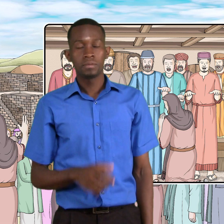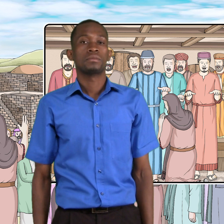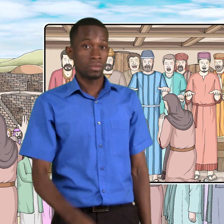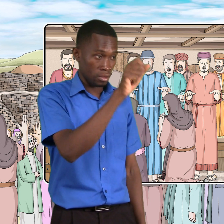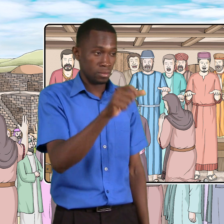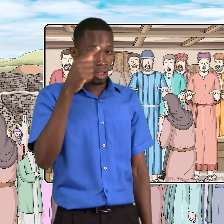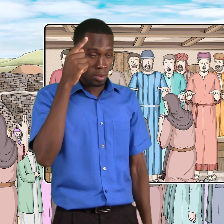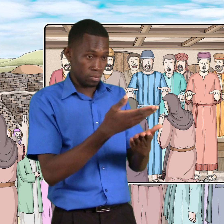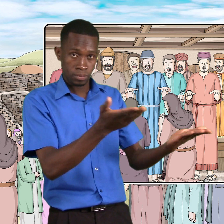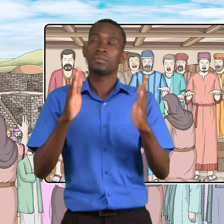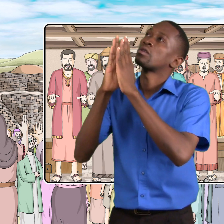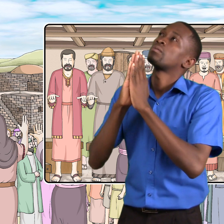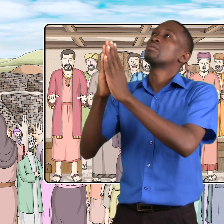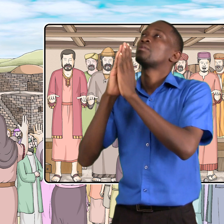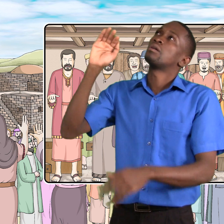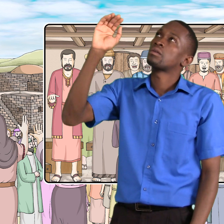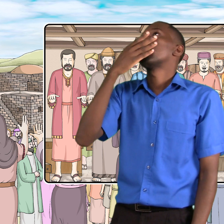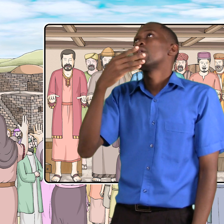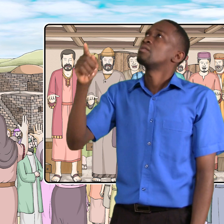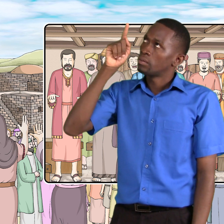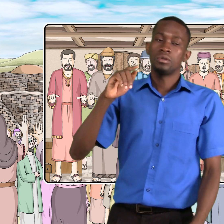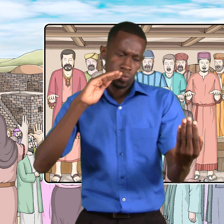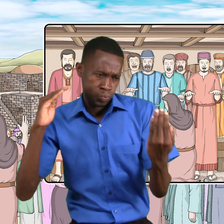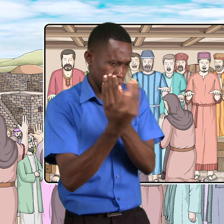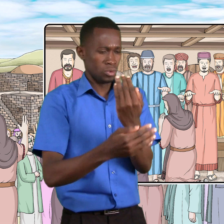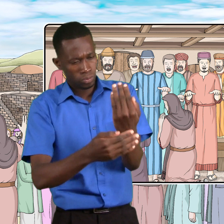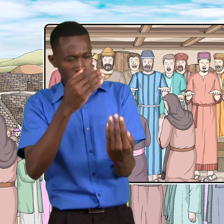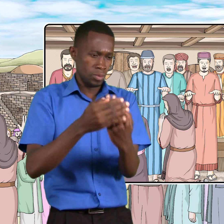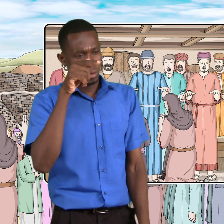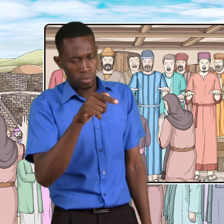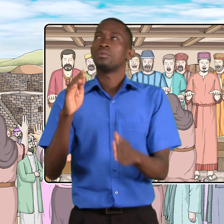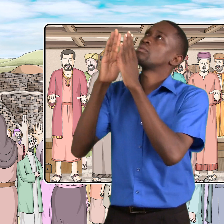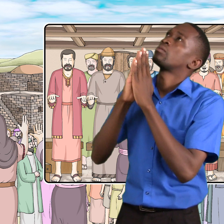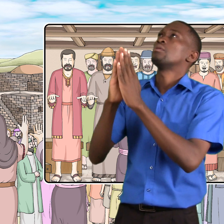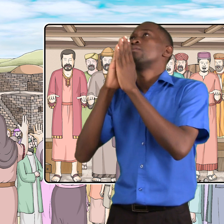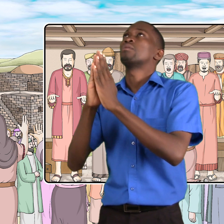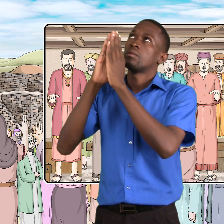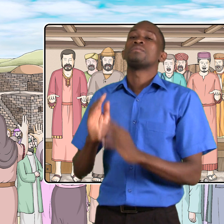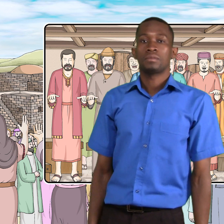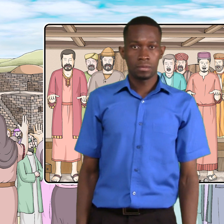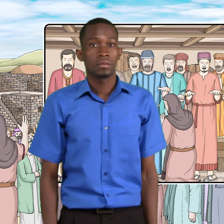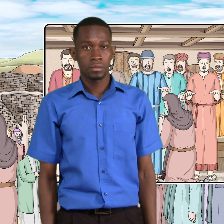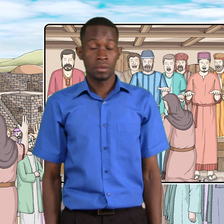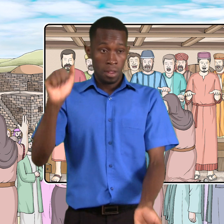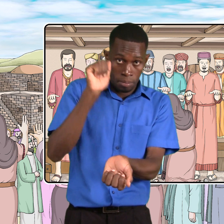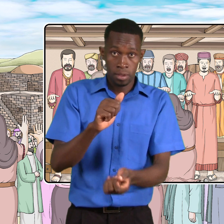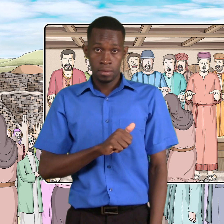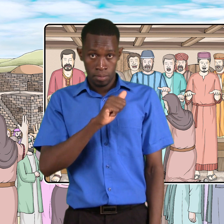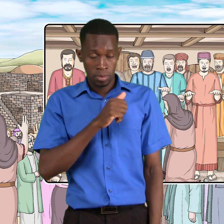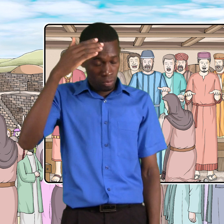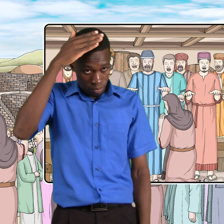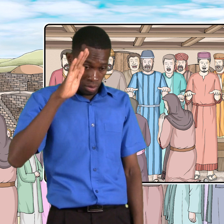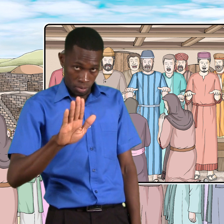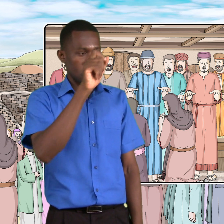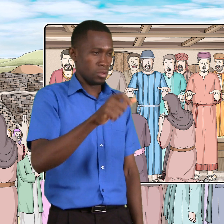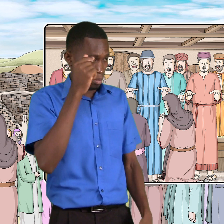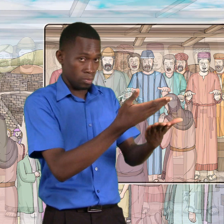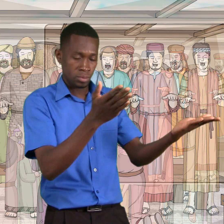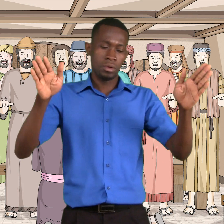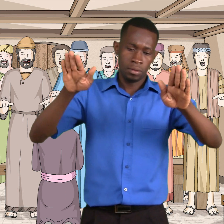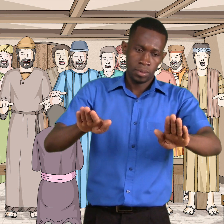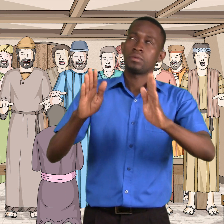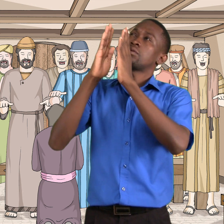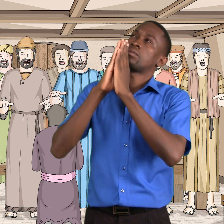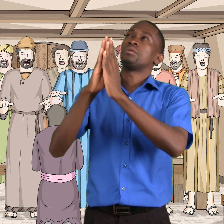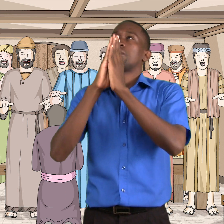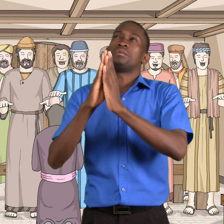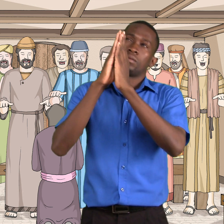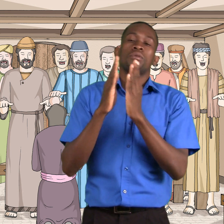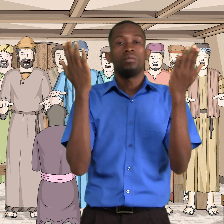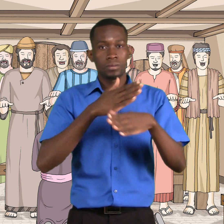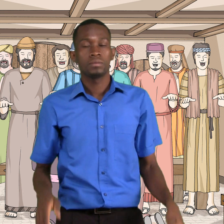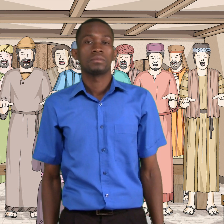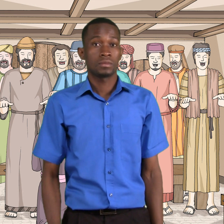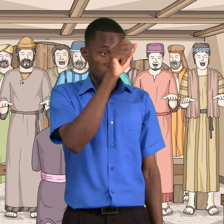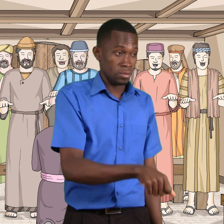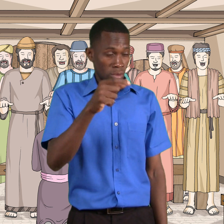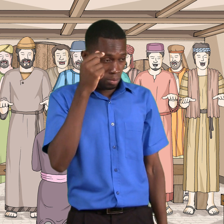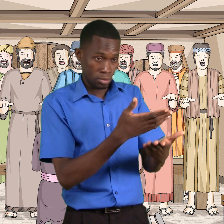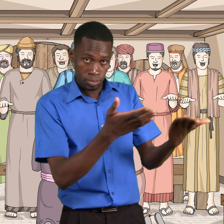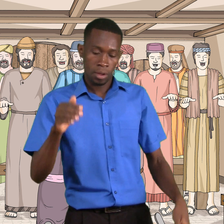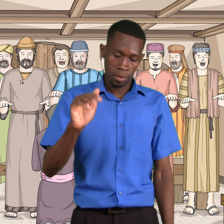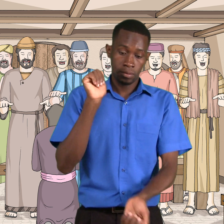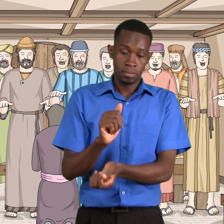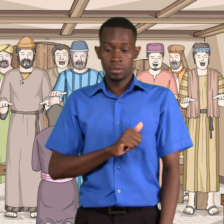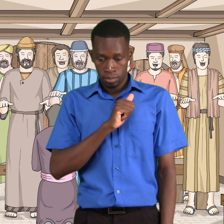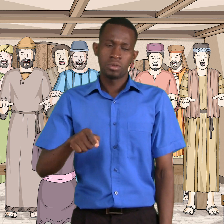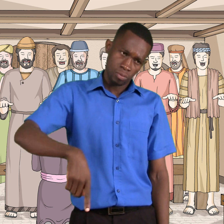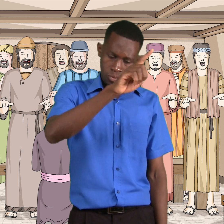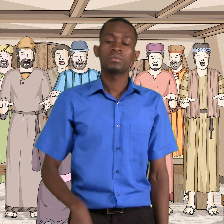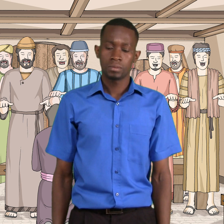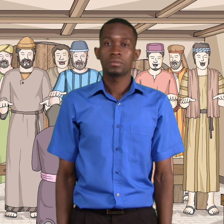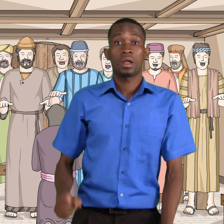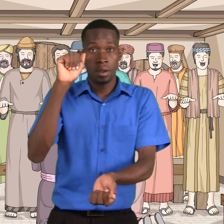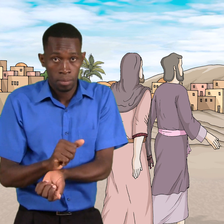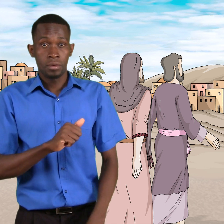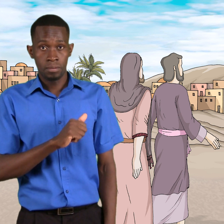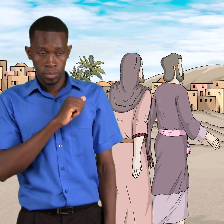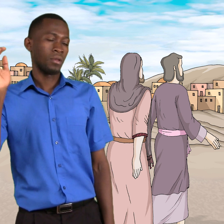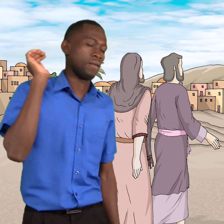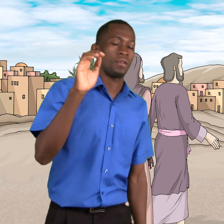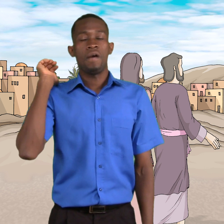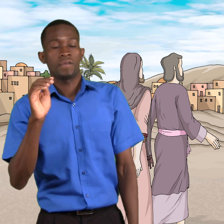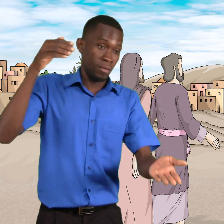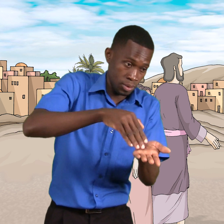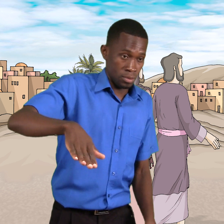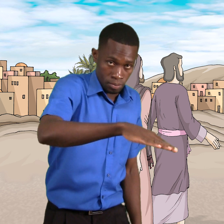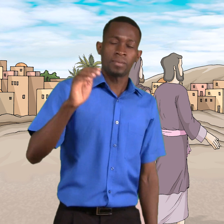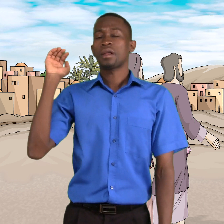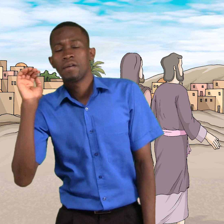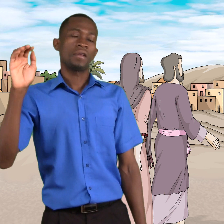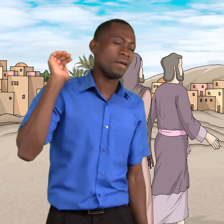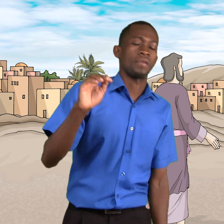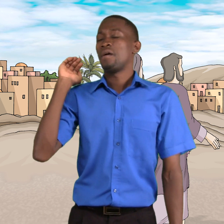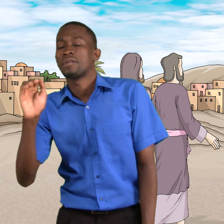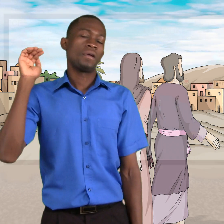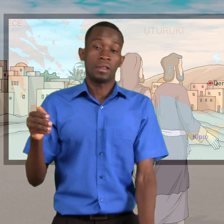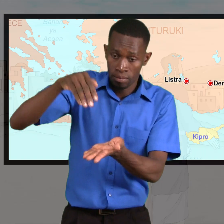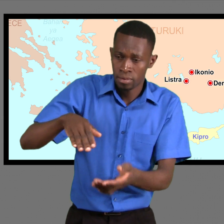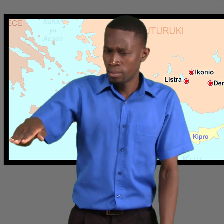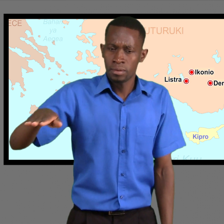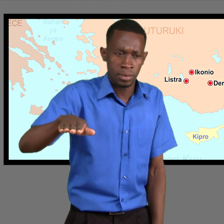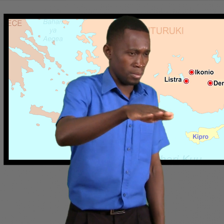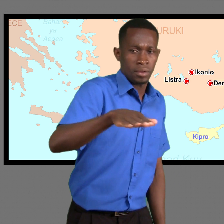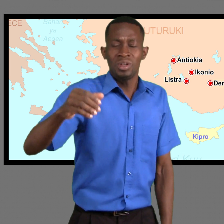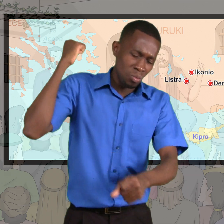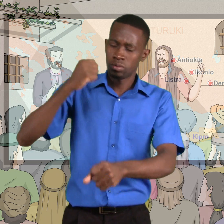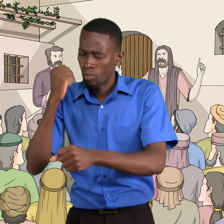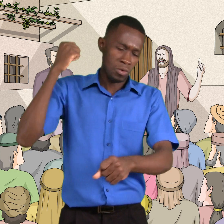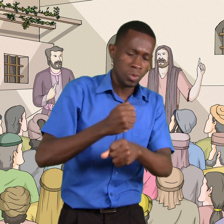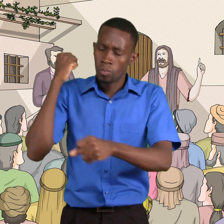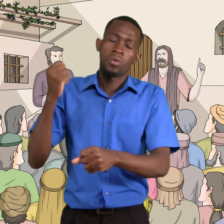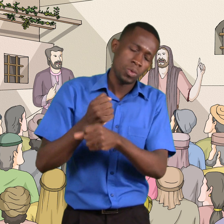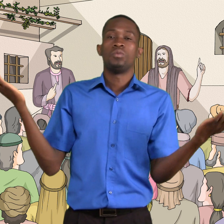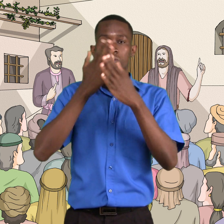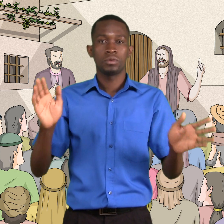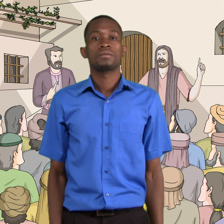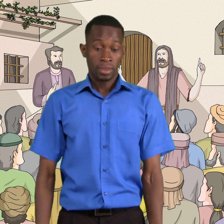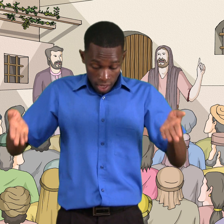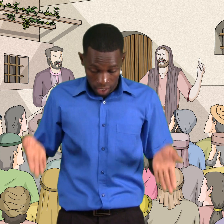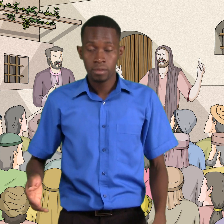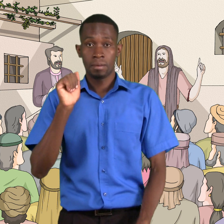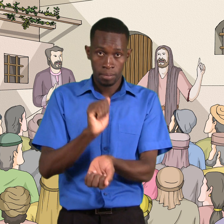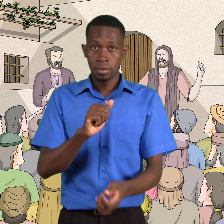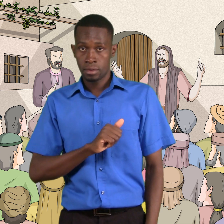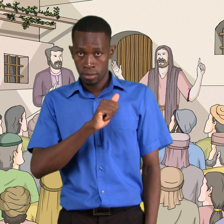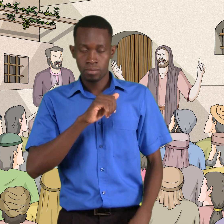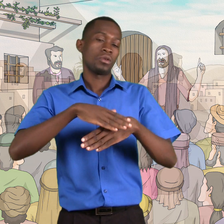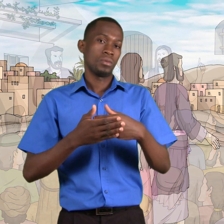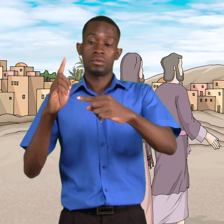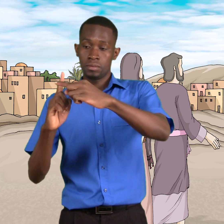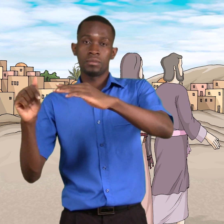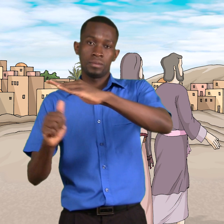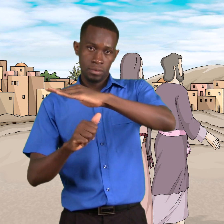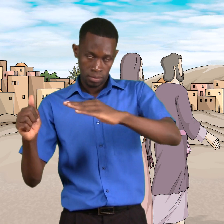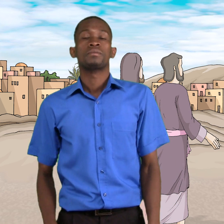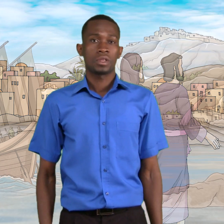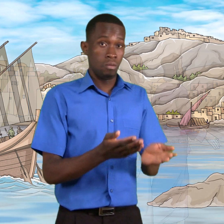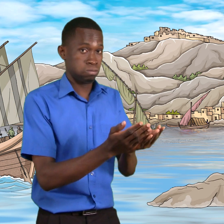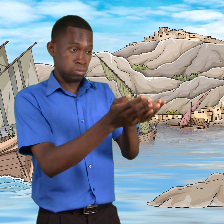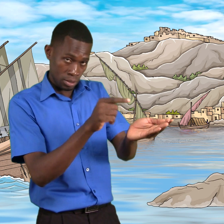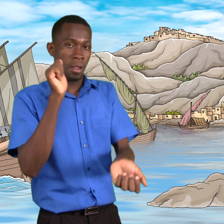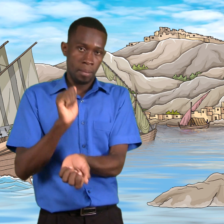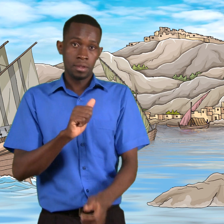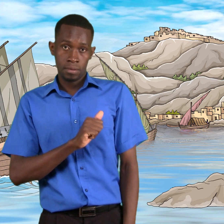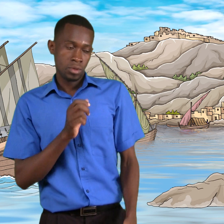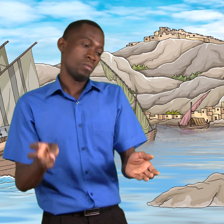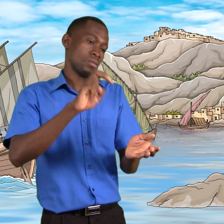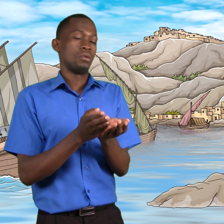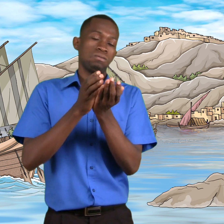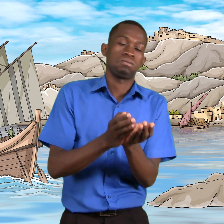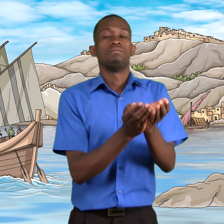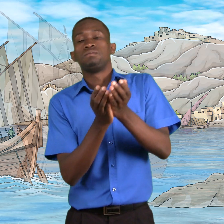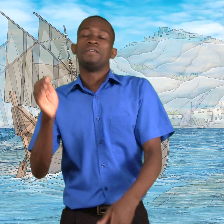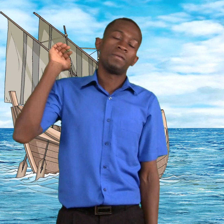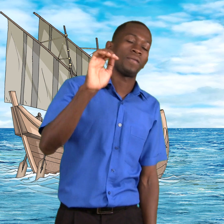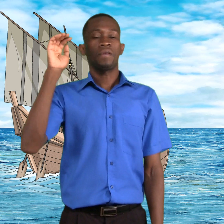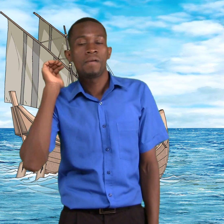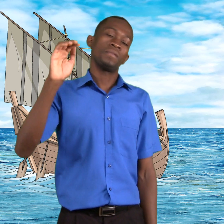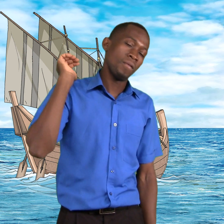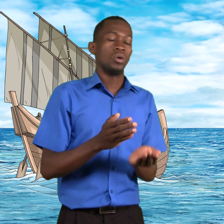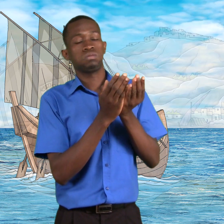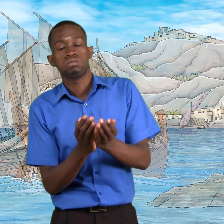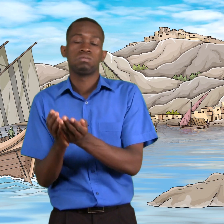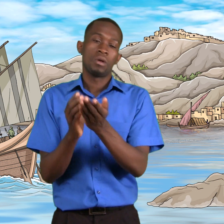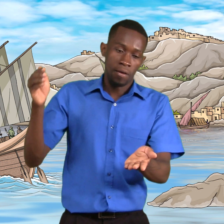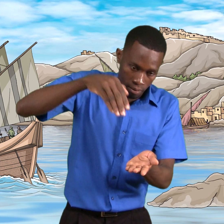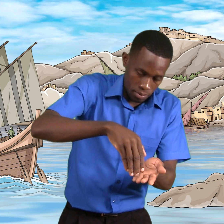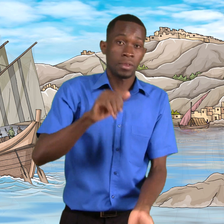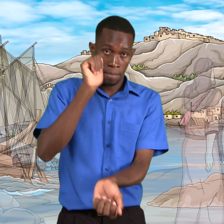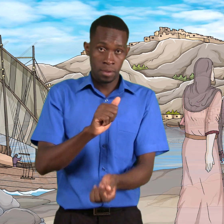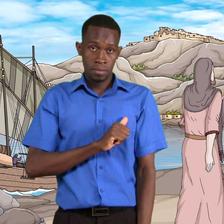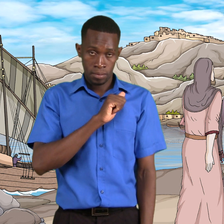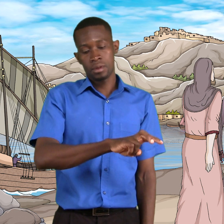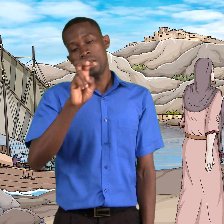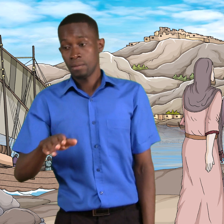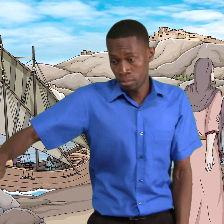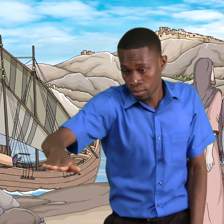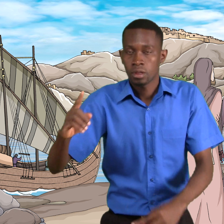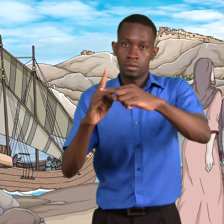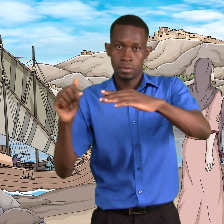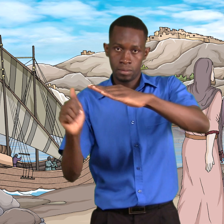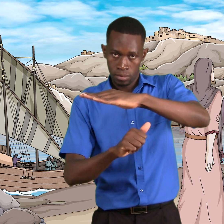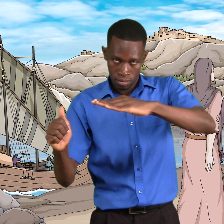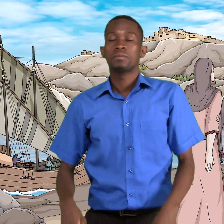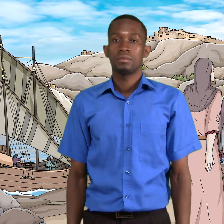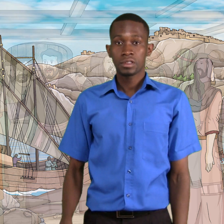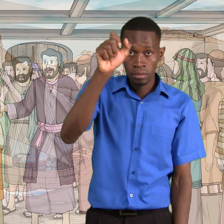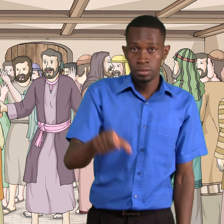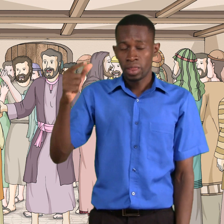From Attalia they sailed to Antioch, where they had been commended to the grace of God for the work they had just completed.